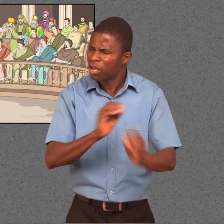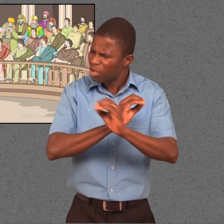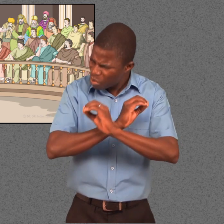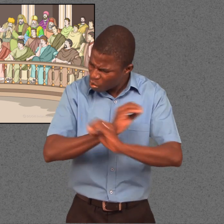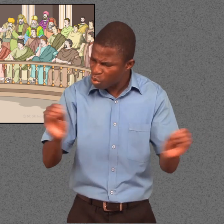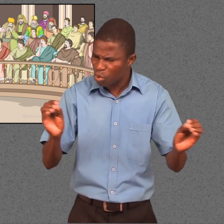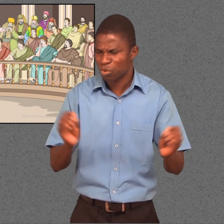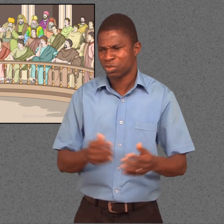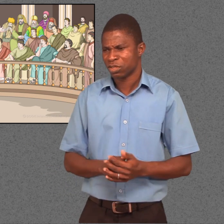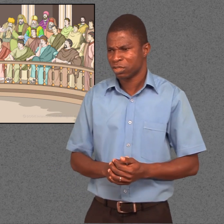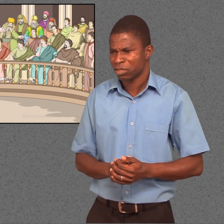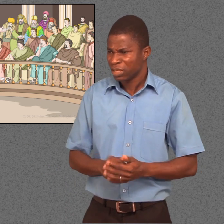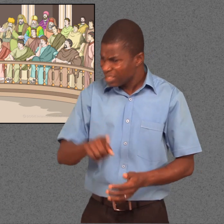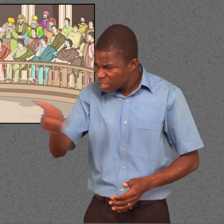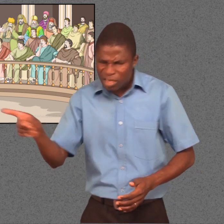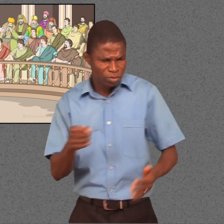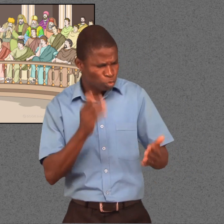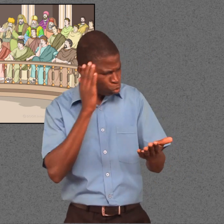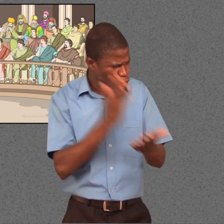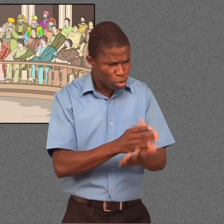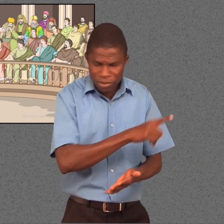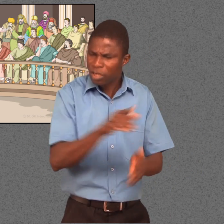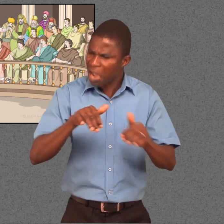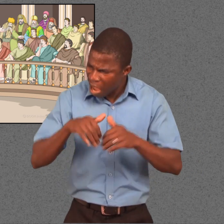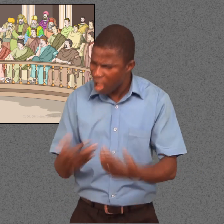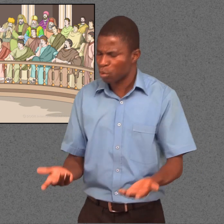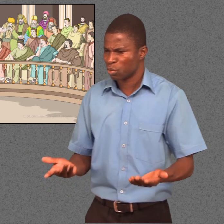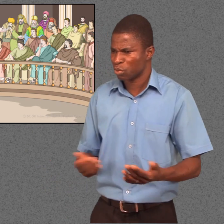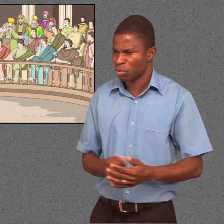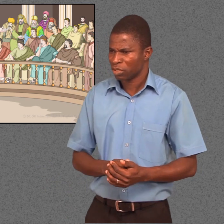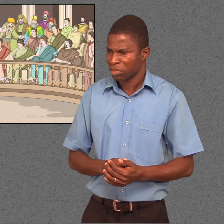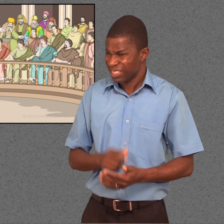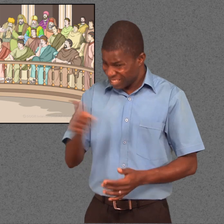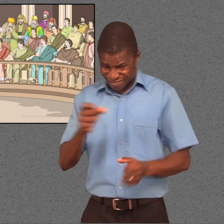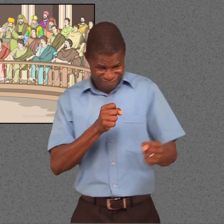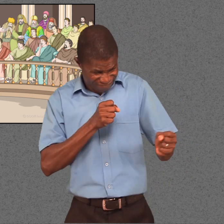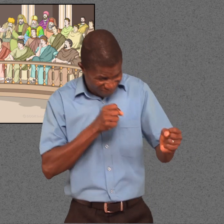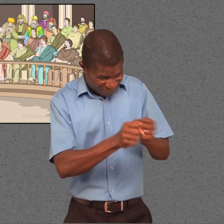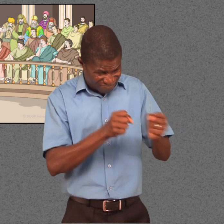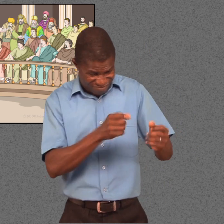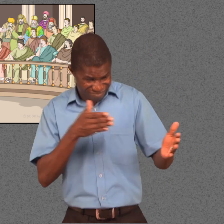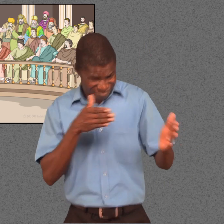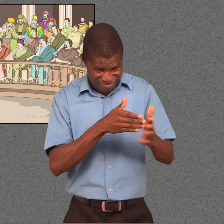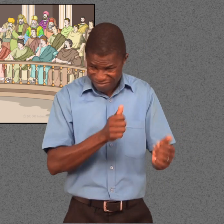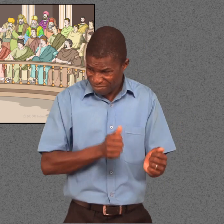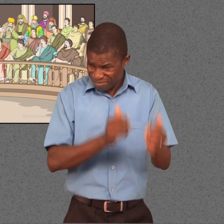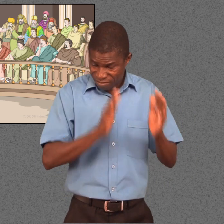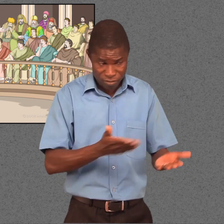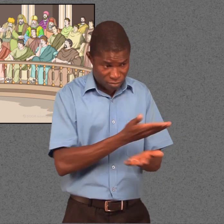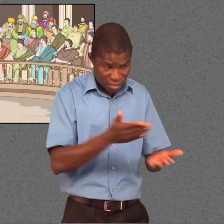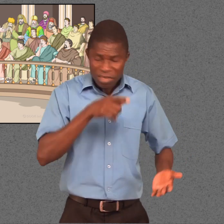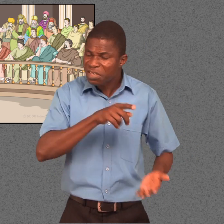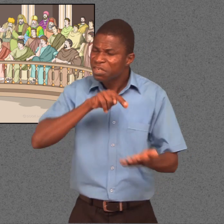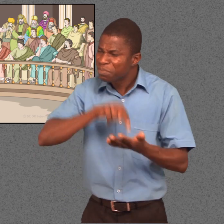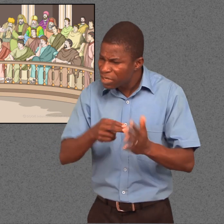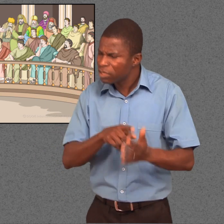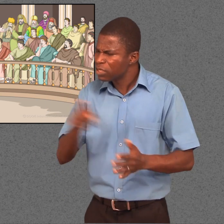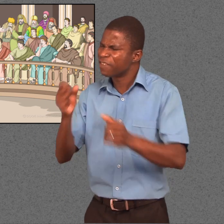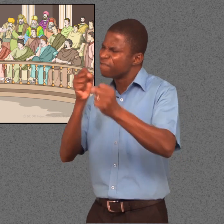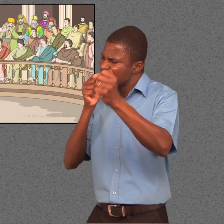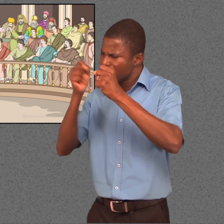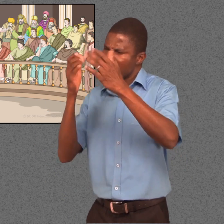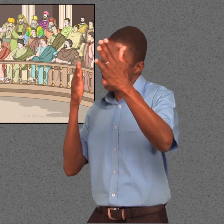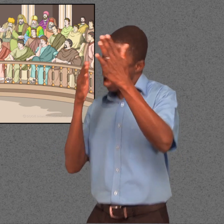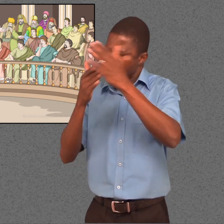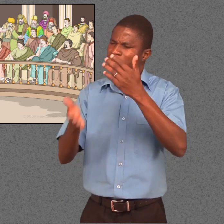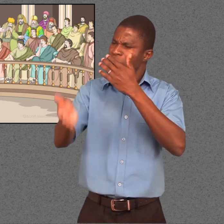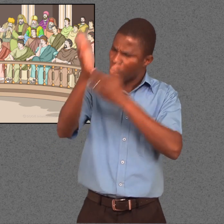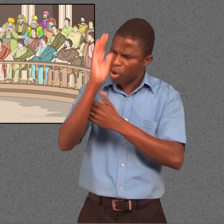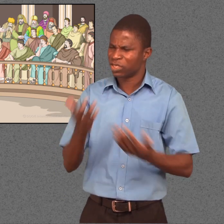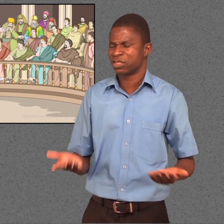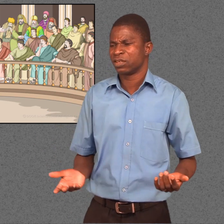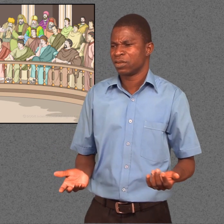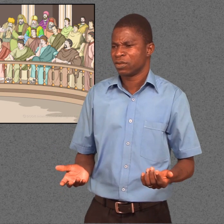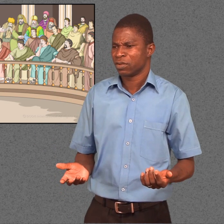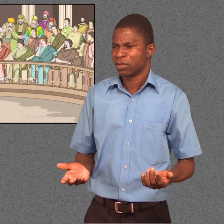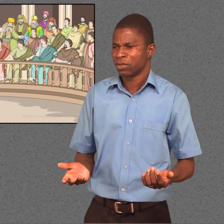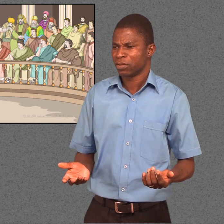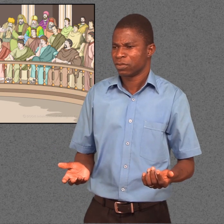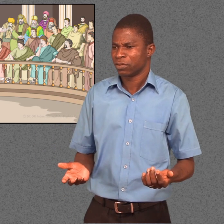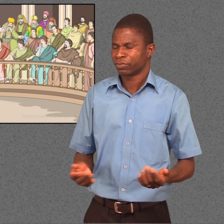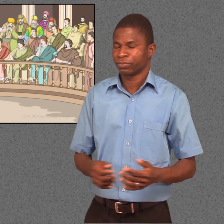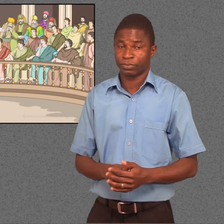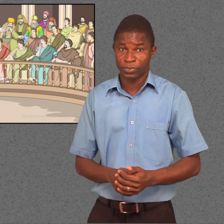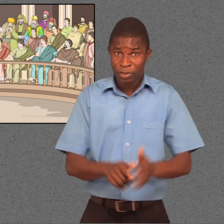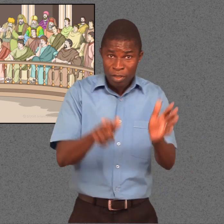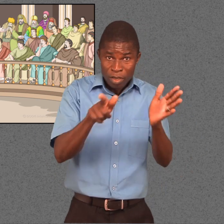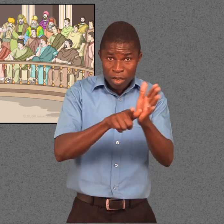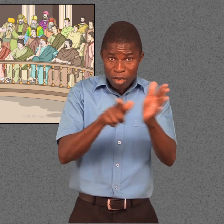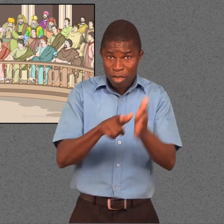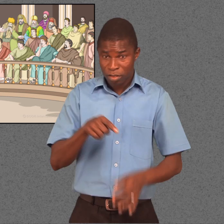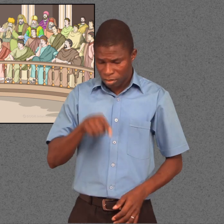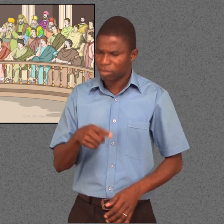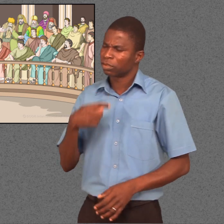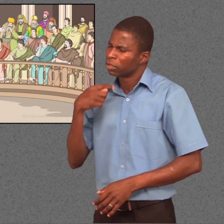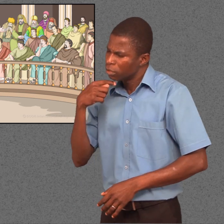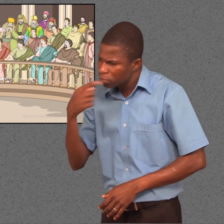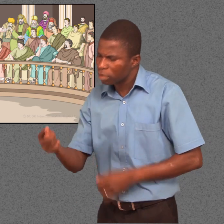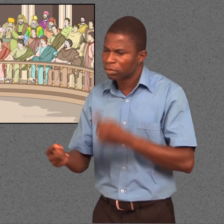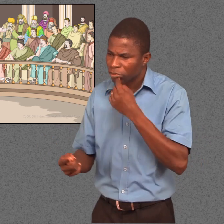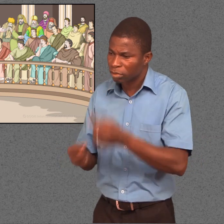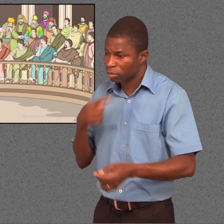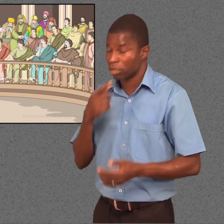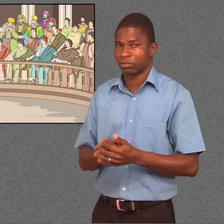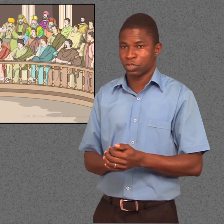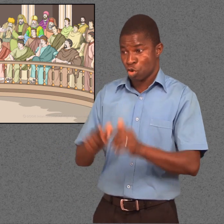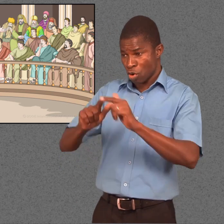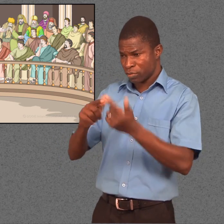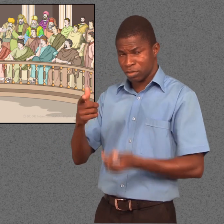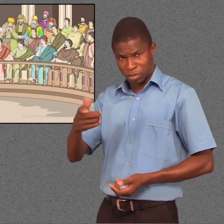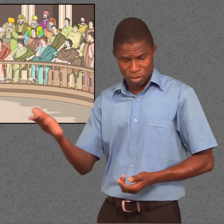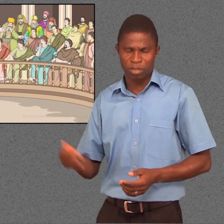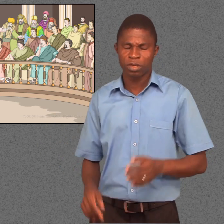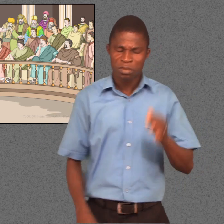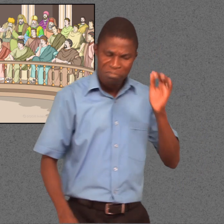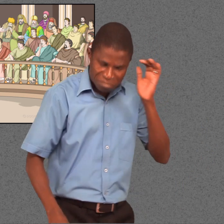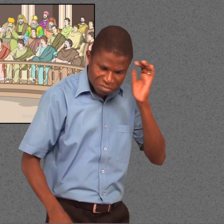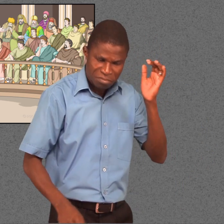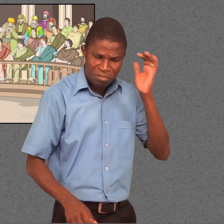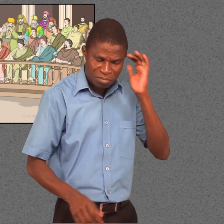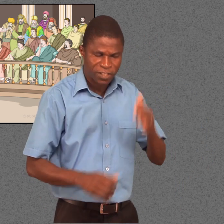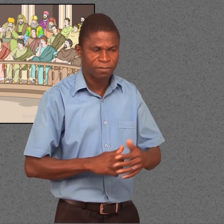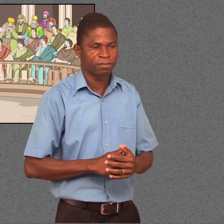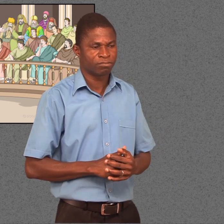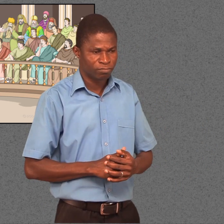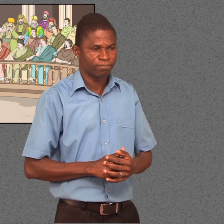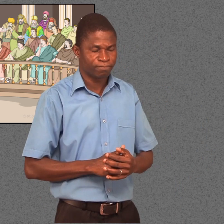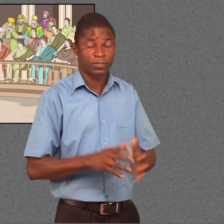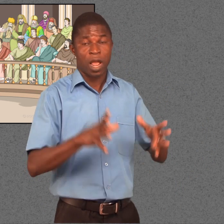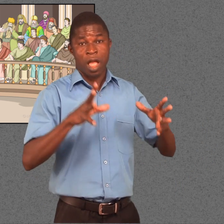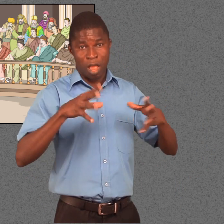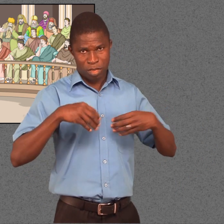For if their purpose or endeavor is of human origin, it will fail.